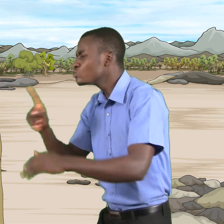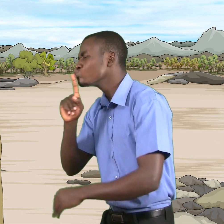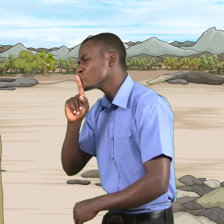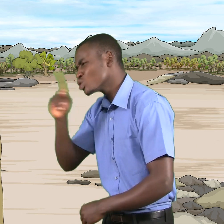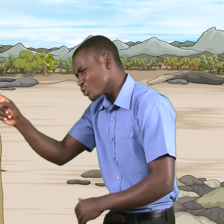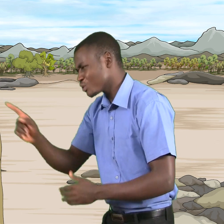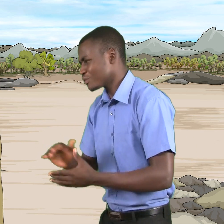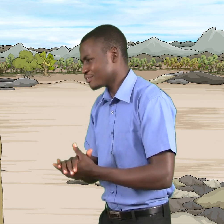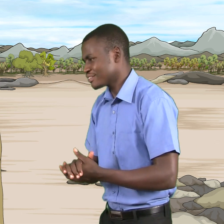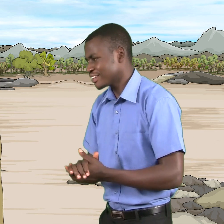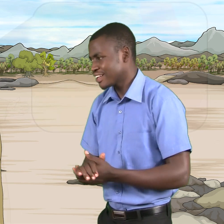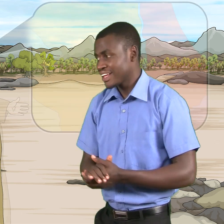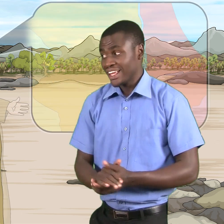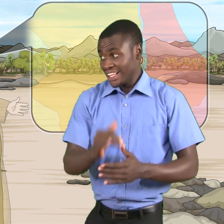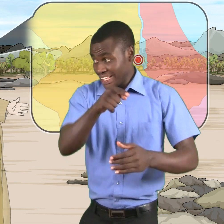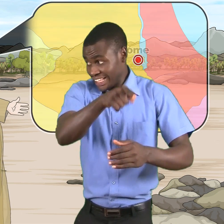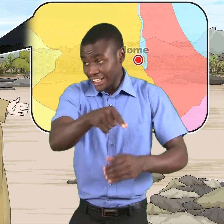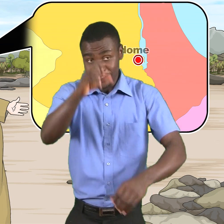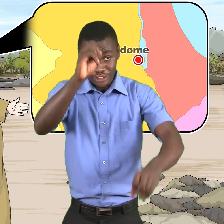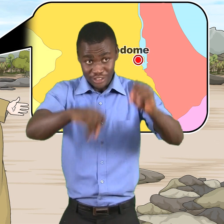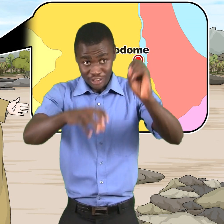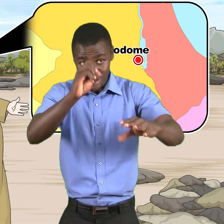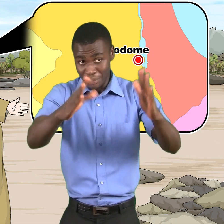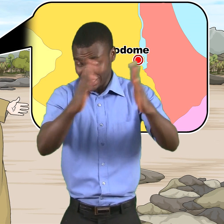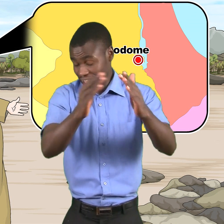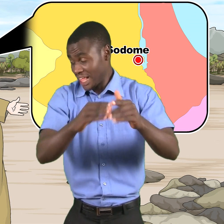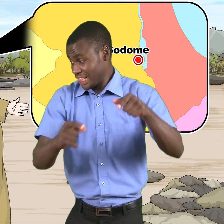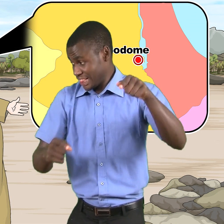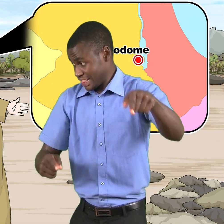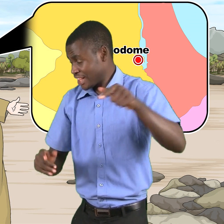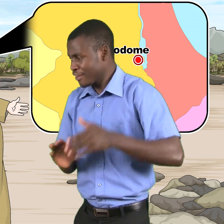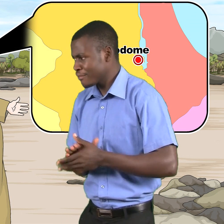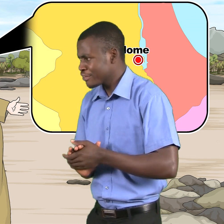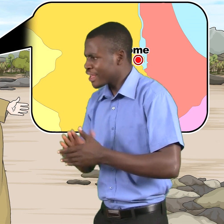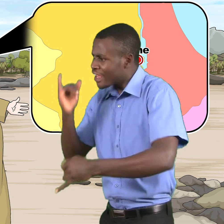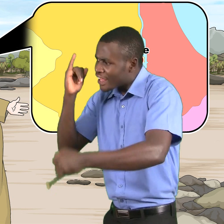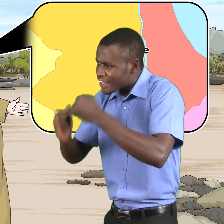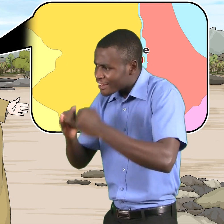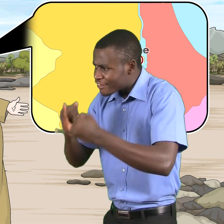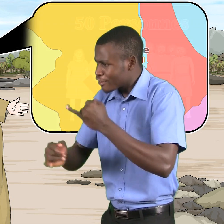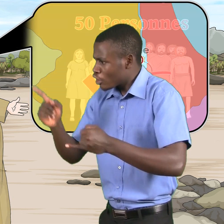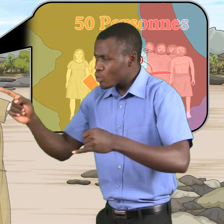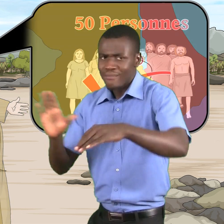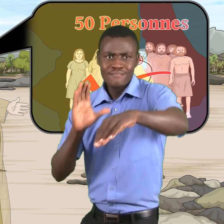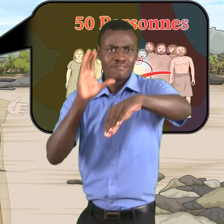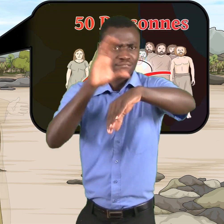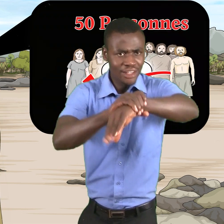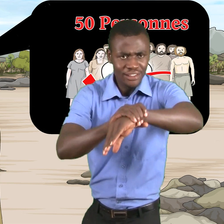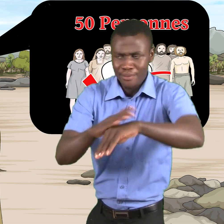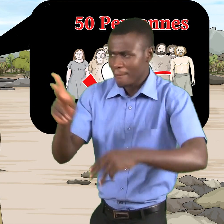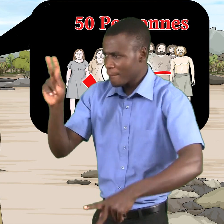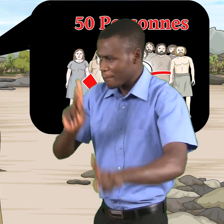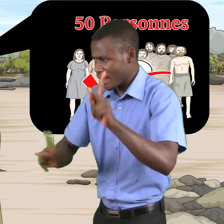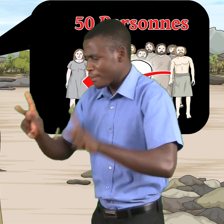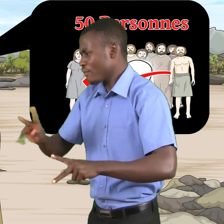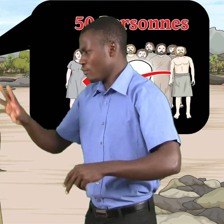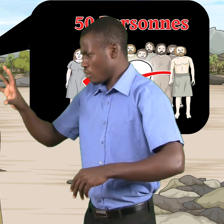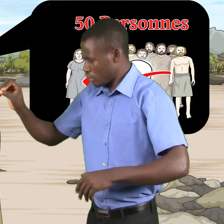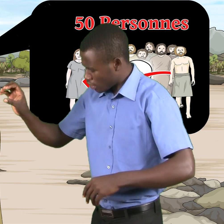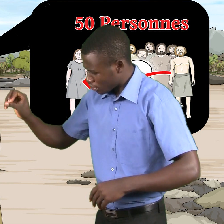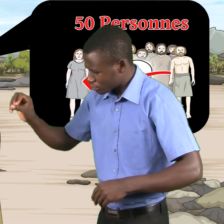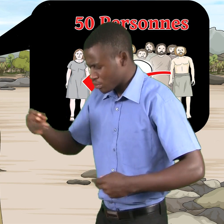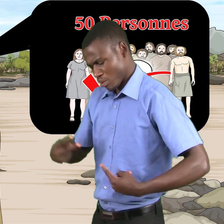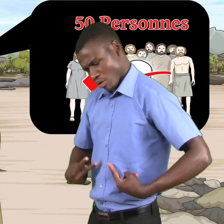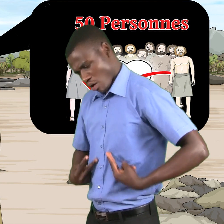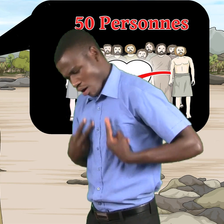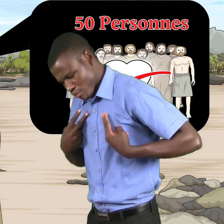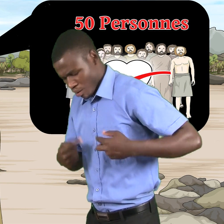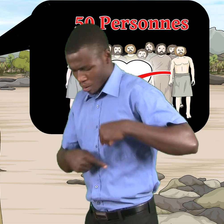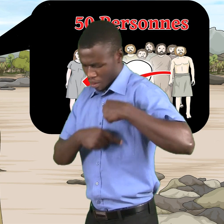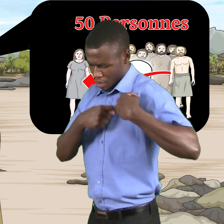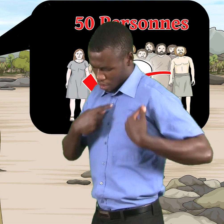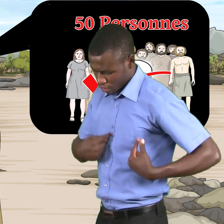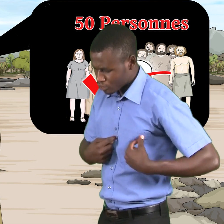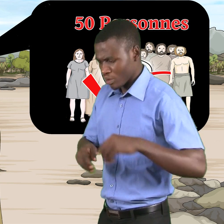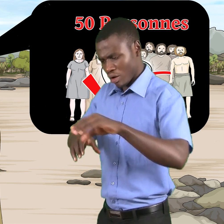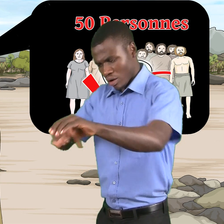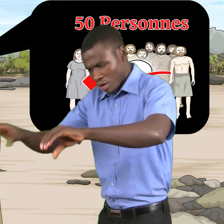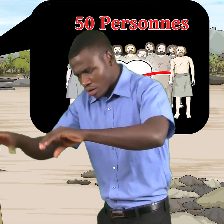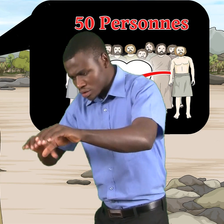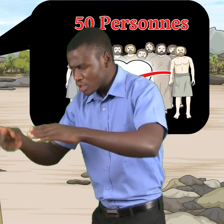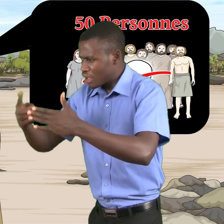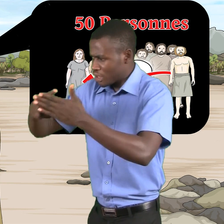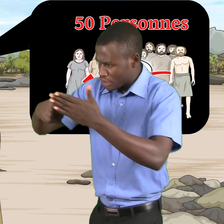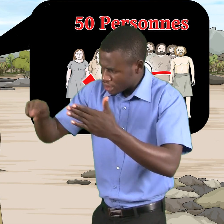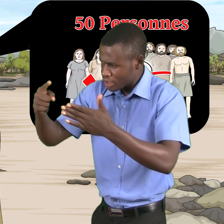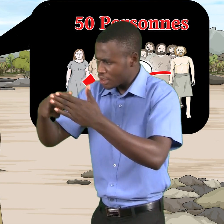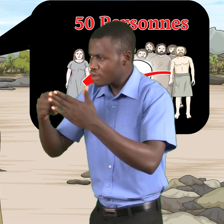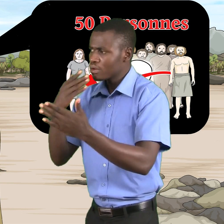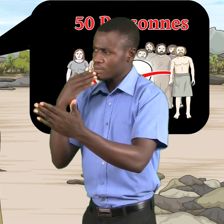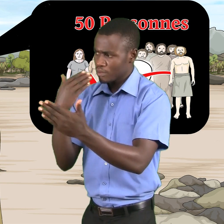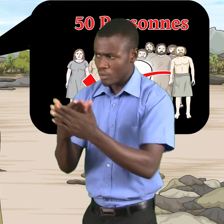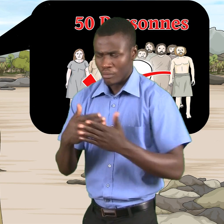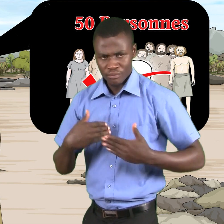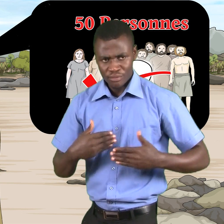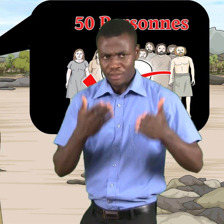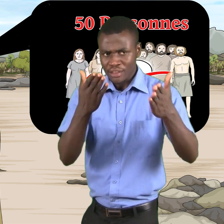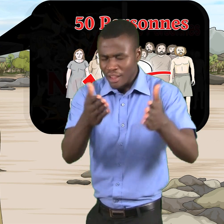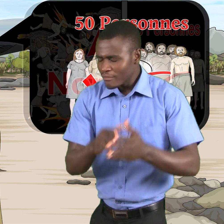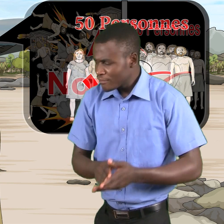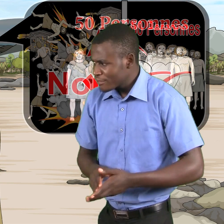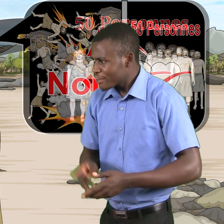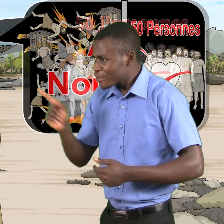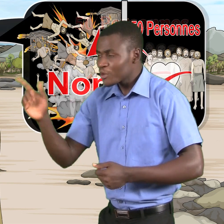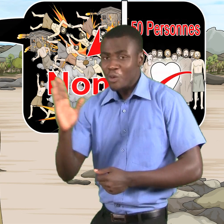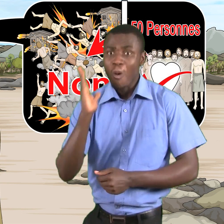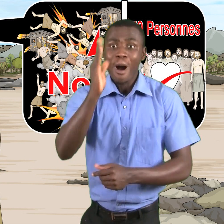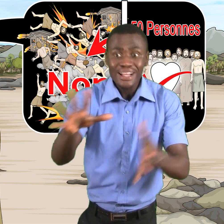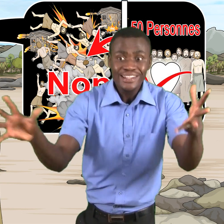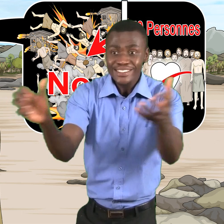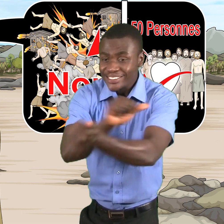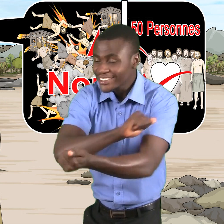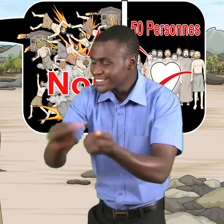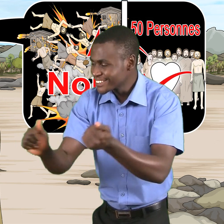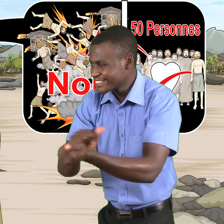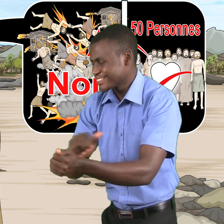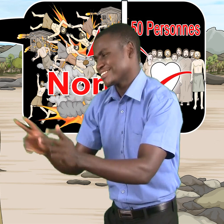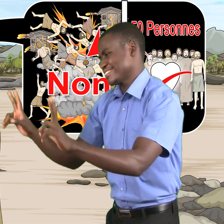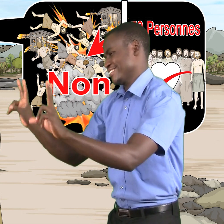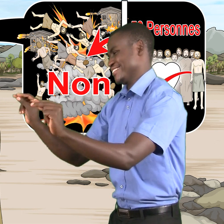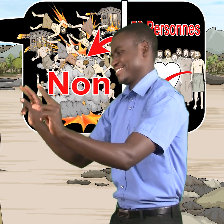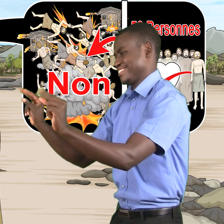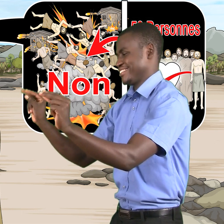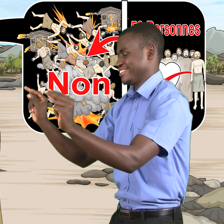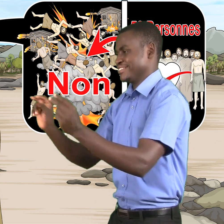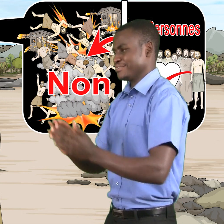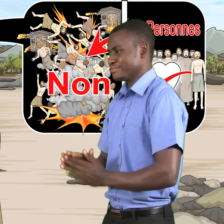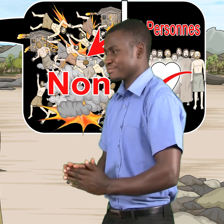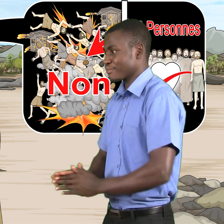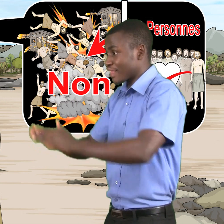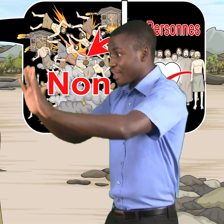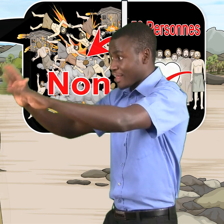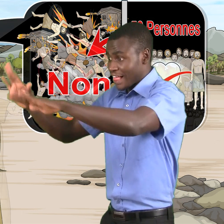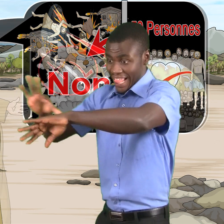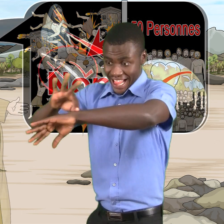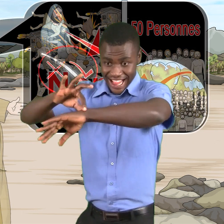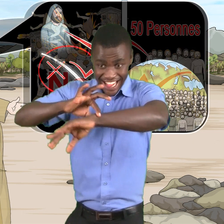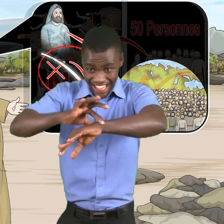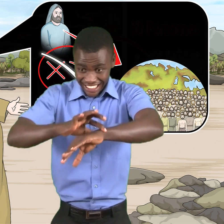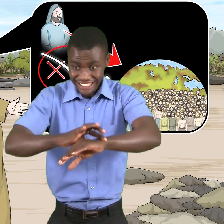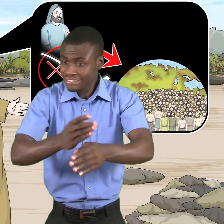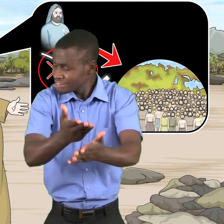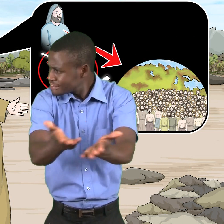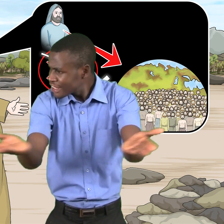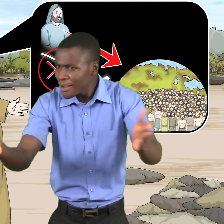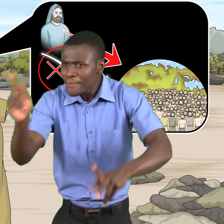Far be it from You to do such a thing—to kill the righteous with the wicked, so that the righteous and the wicked are treated alike. Far be it from You!